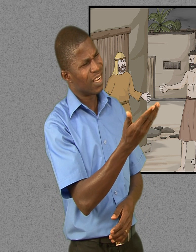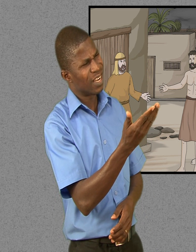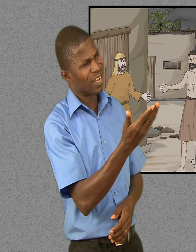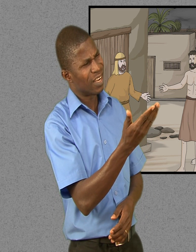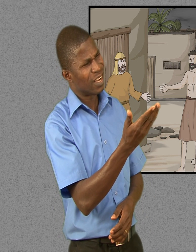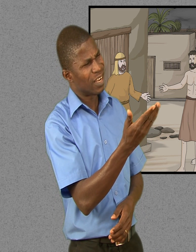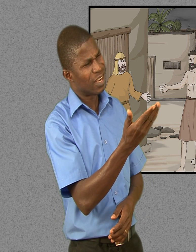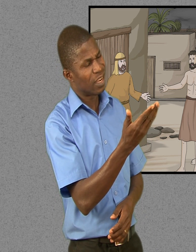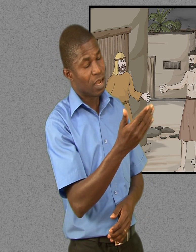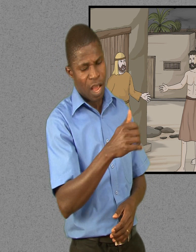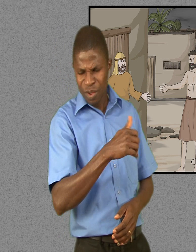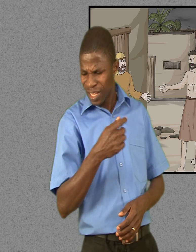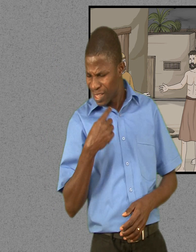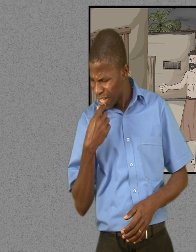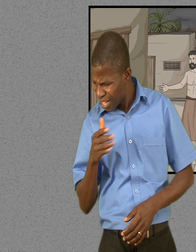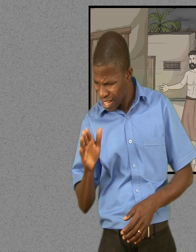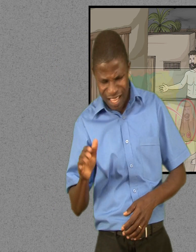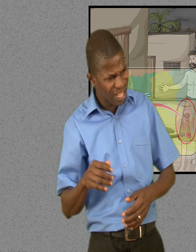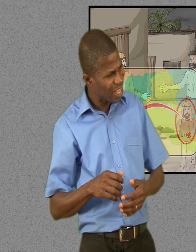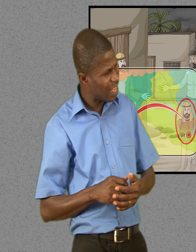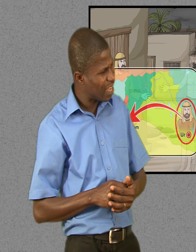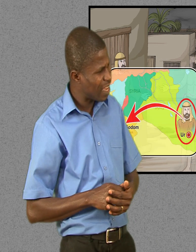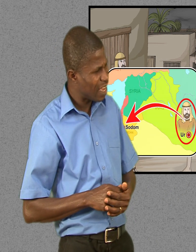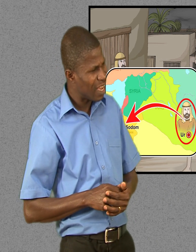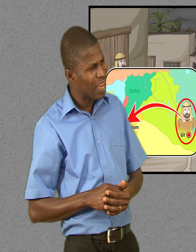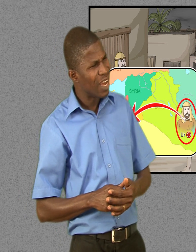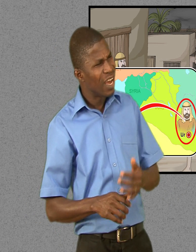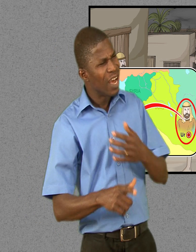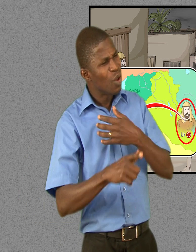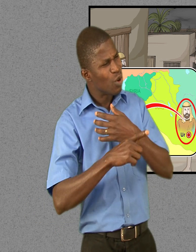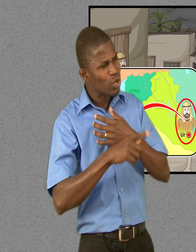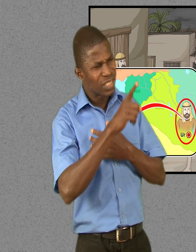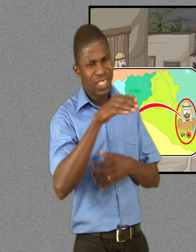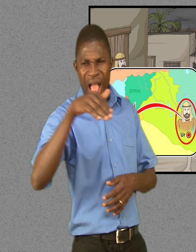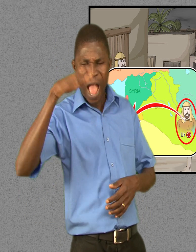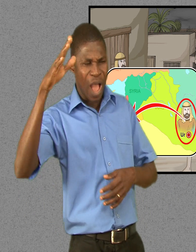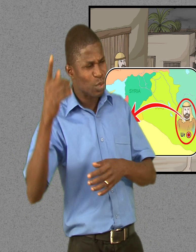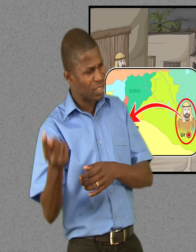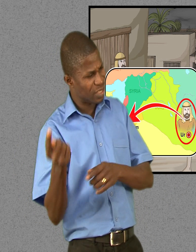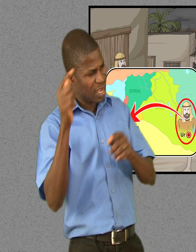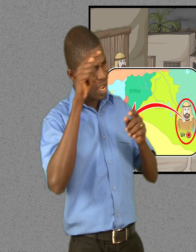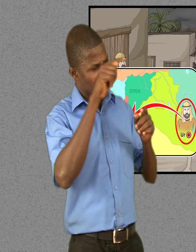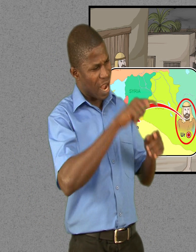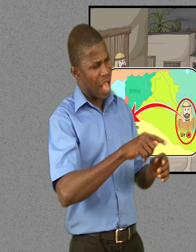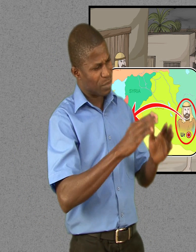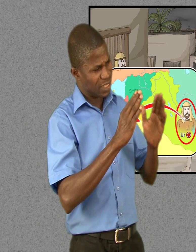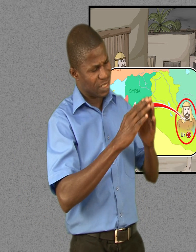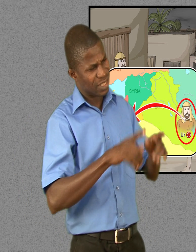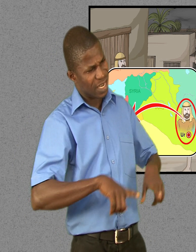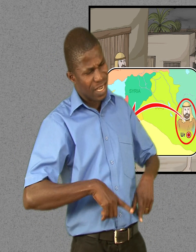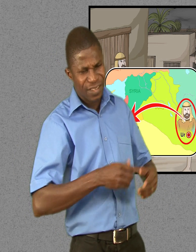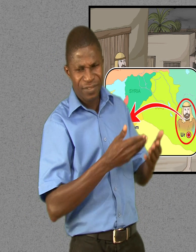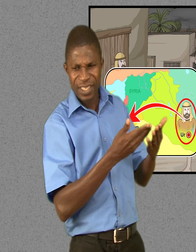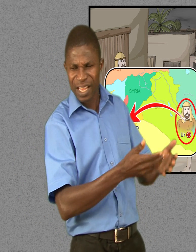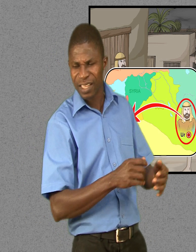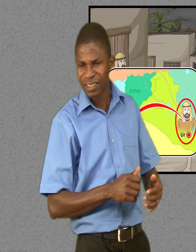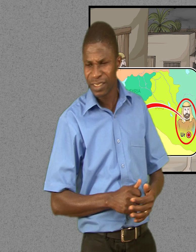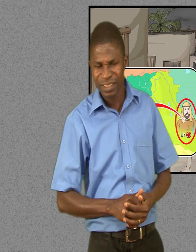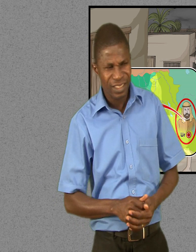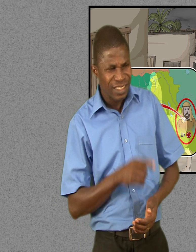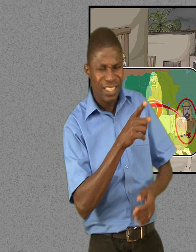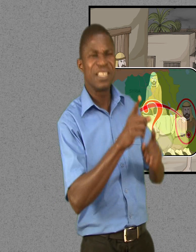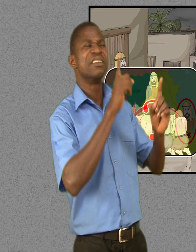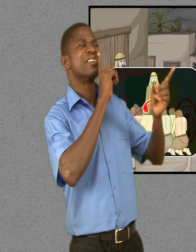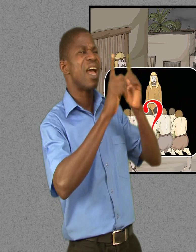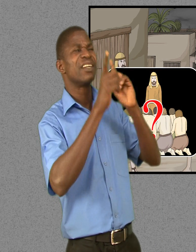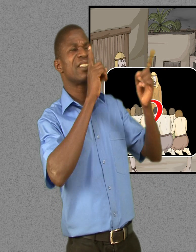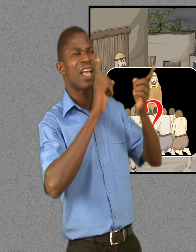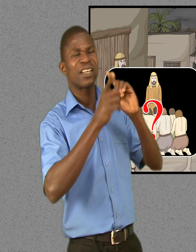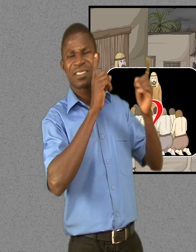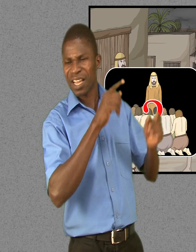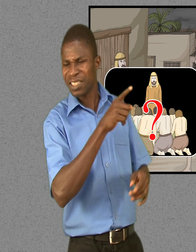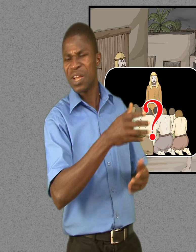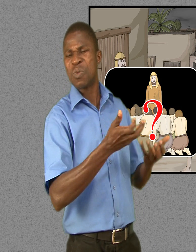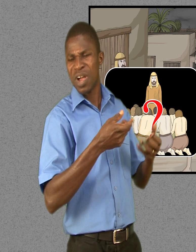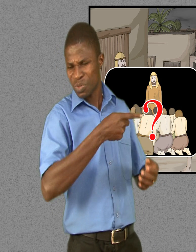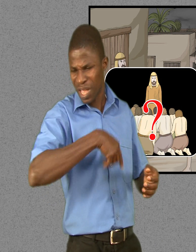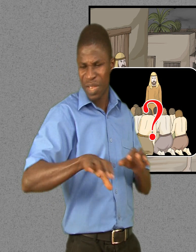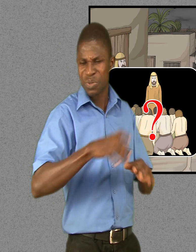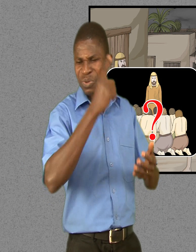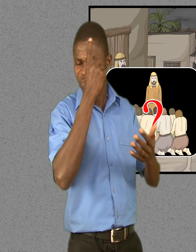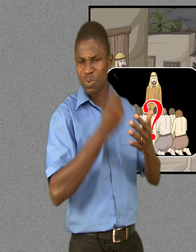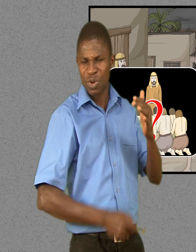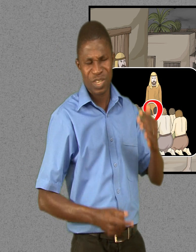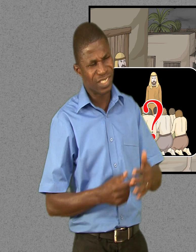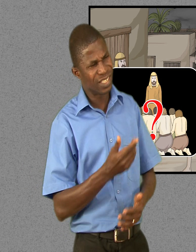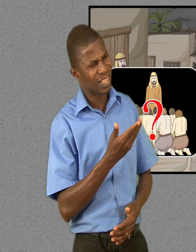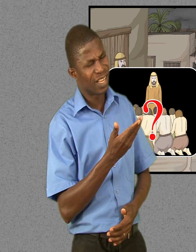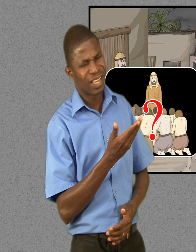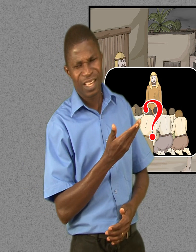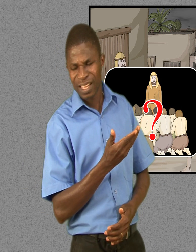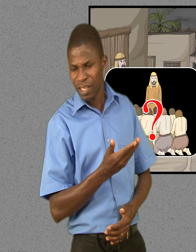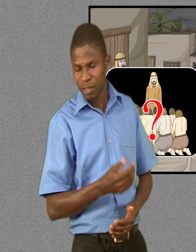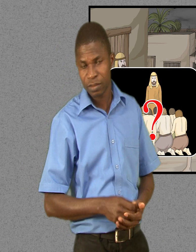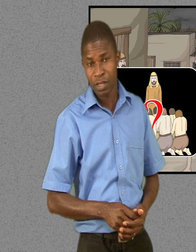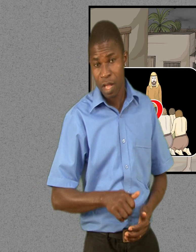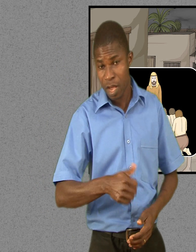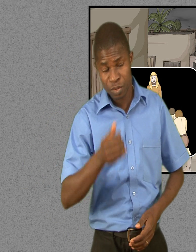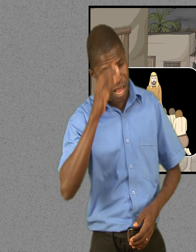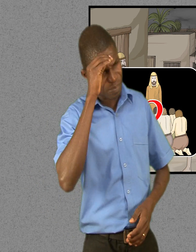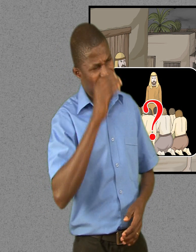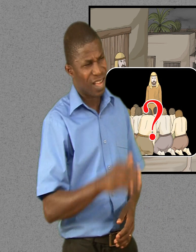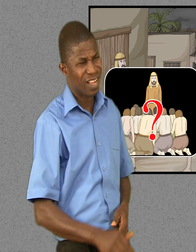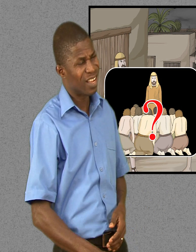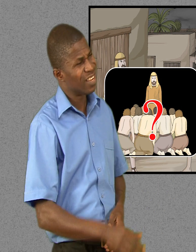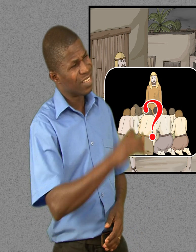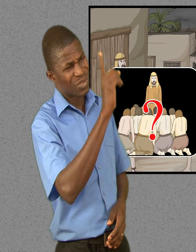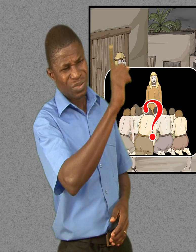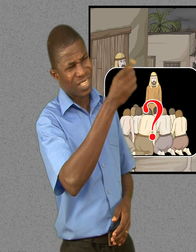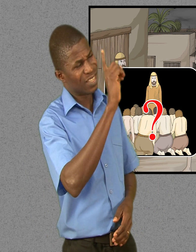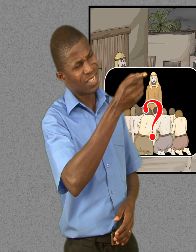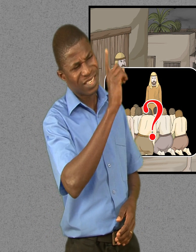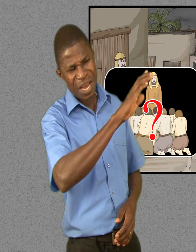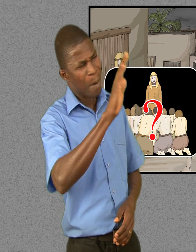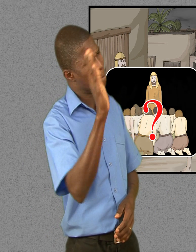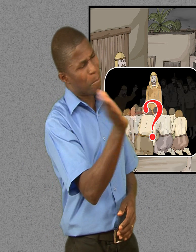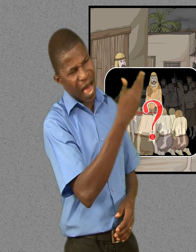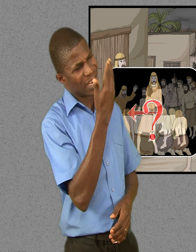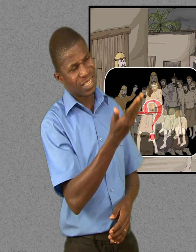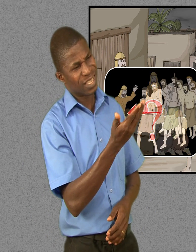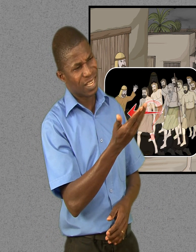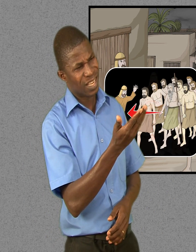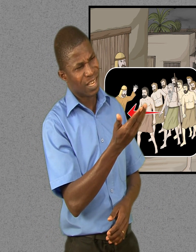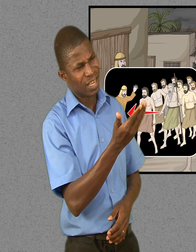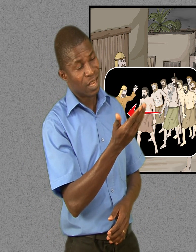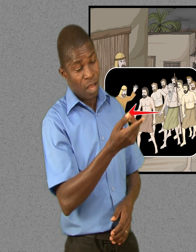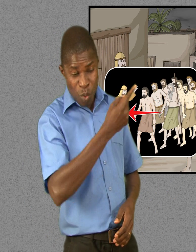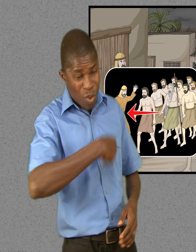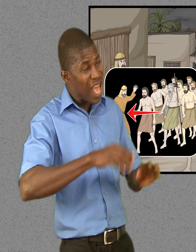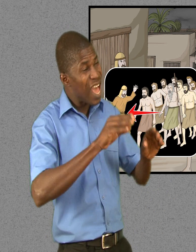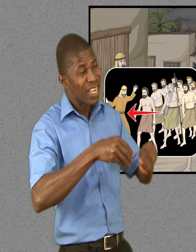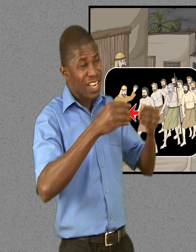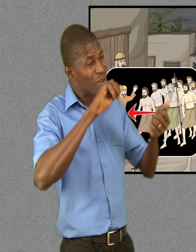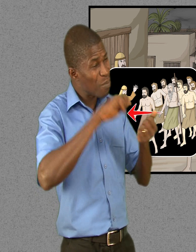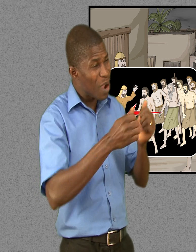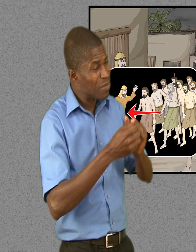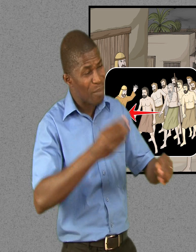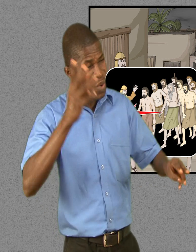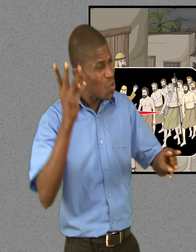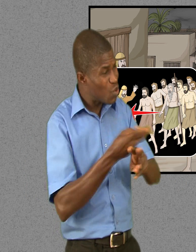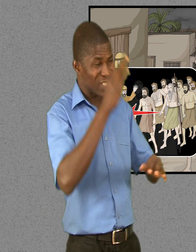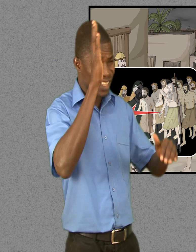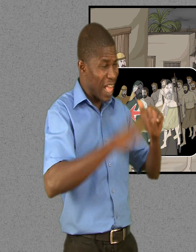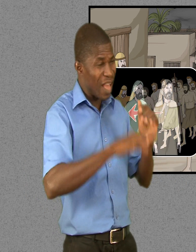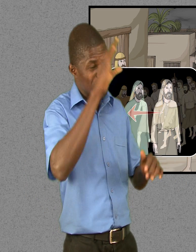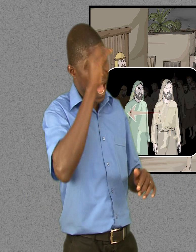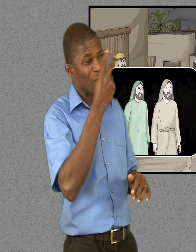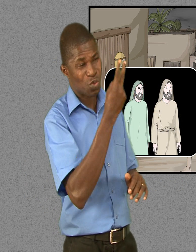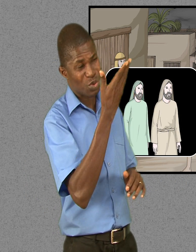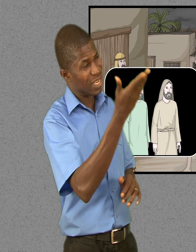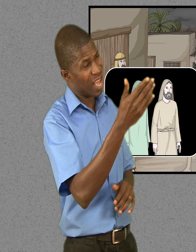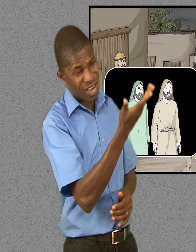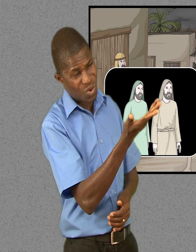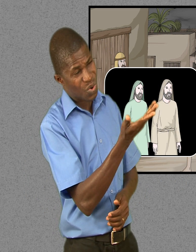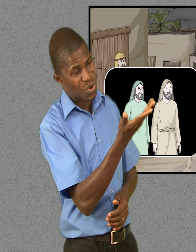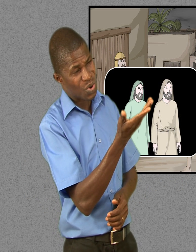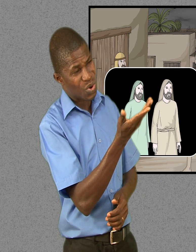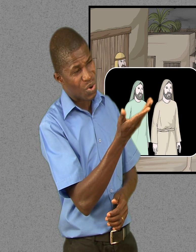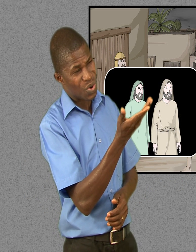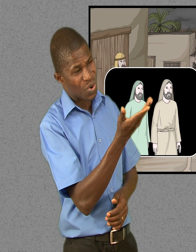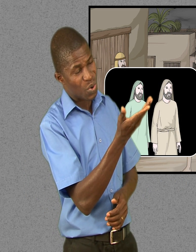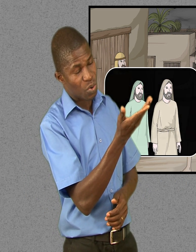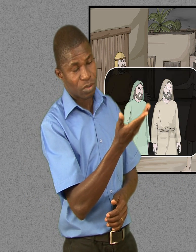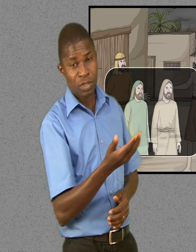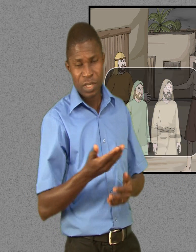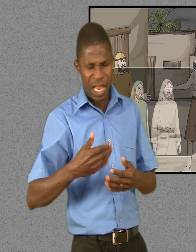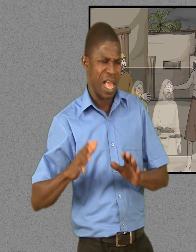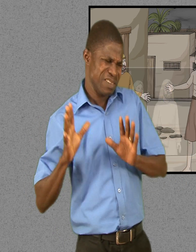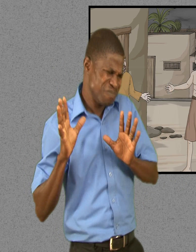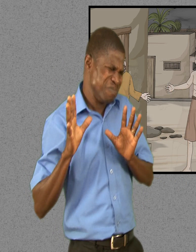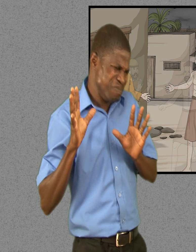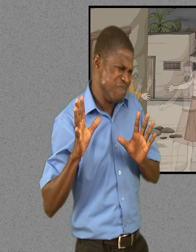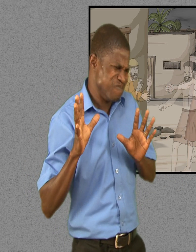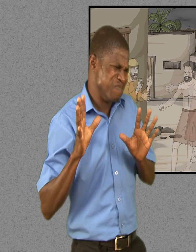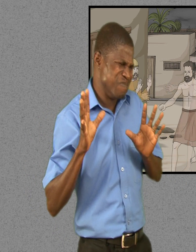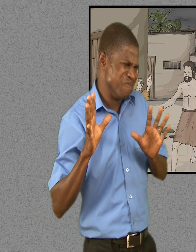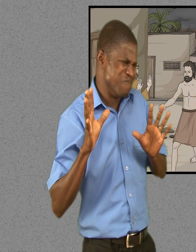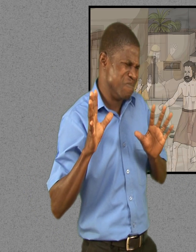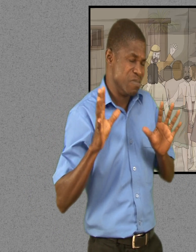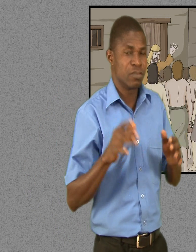And they declared, “This one came here as a foreigner, and he is already acting like a judge! Now we will treat you worse than them.”